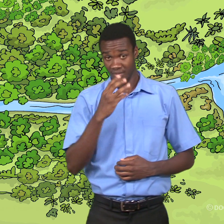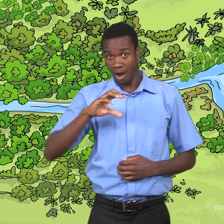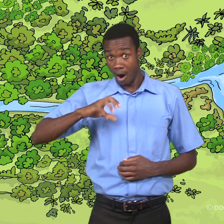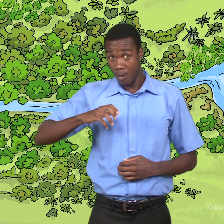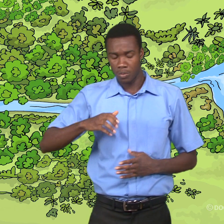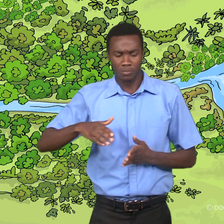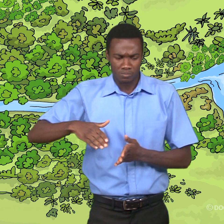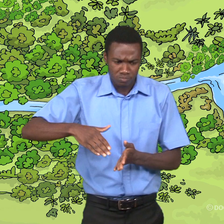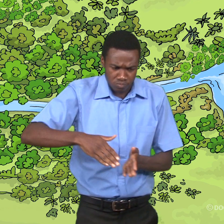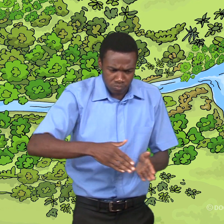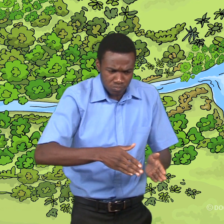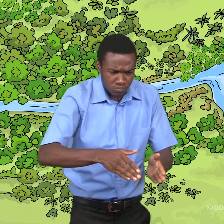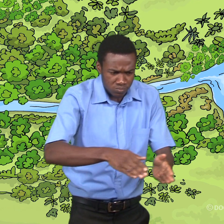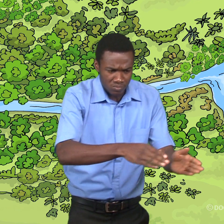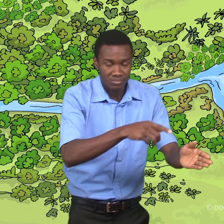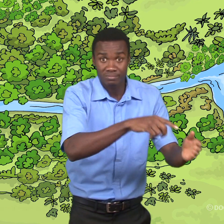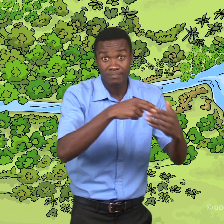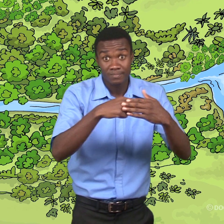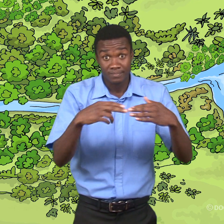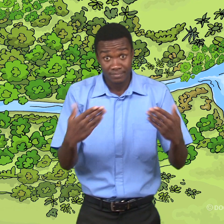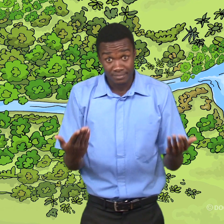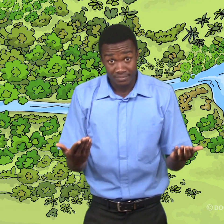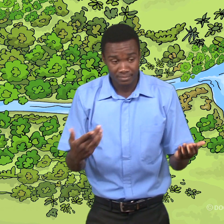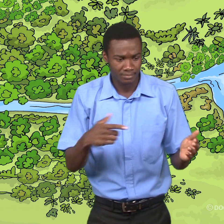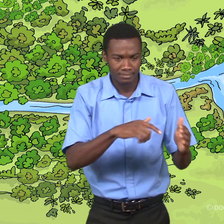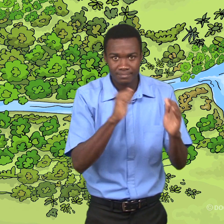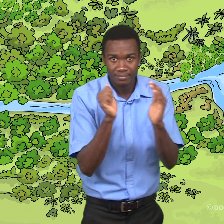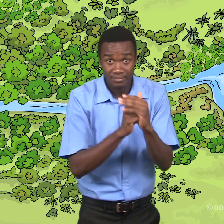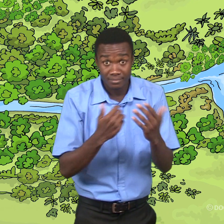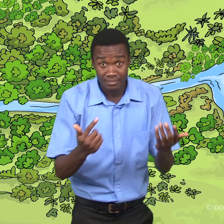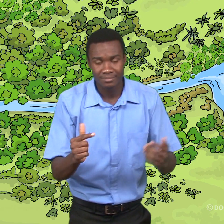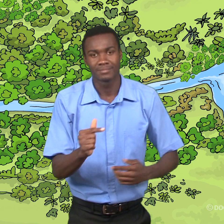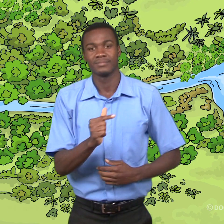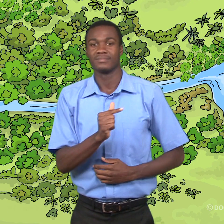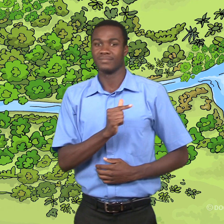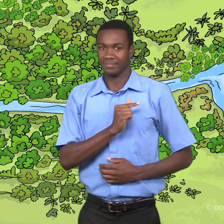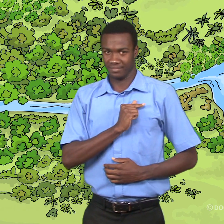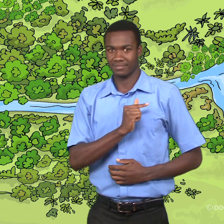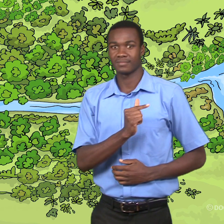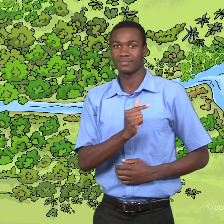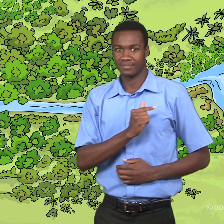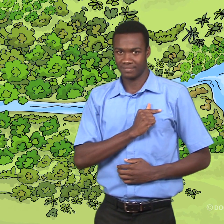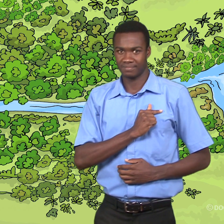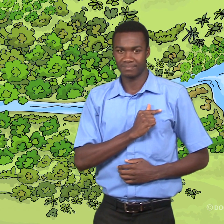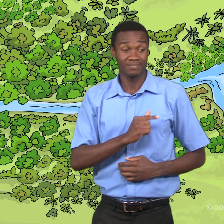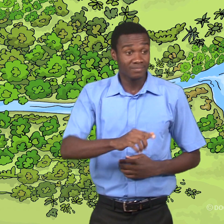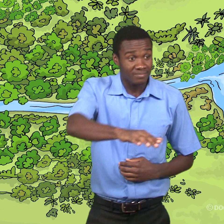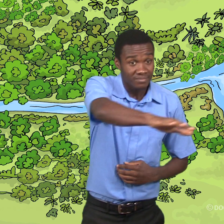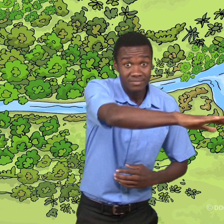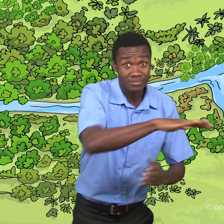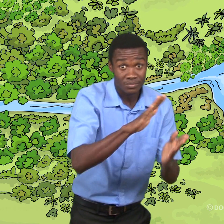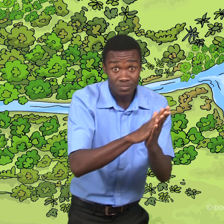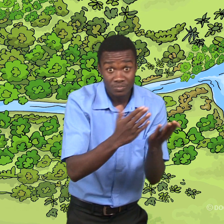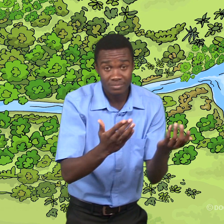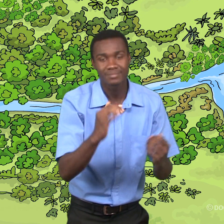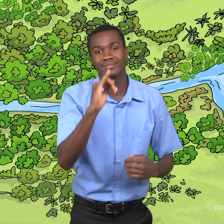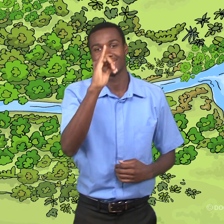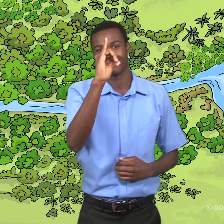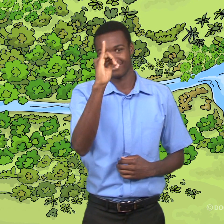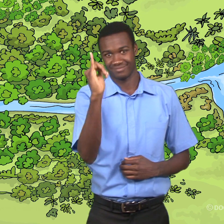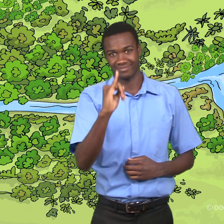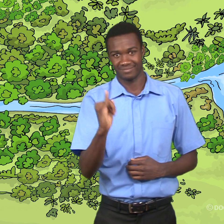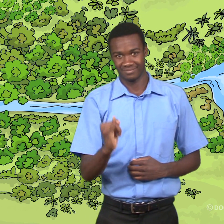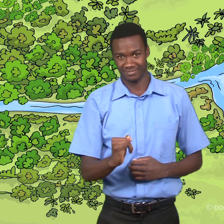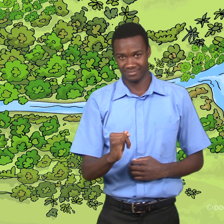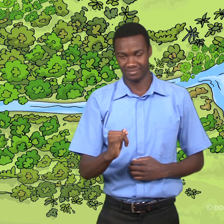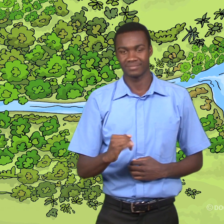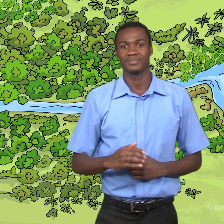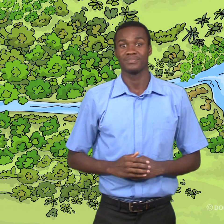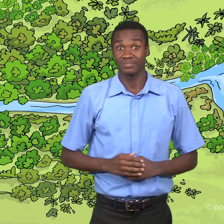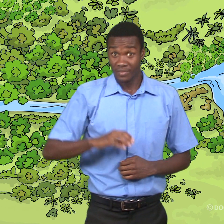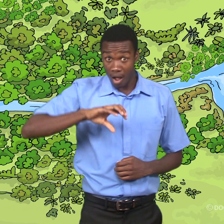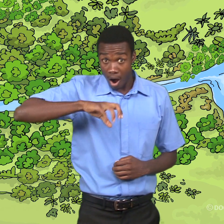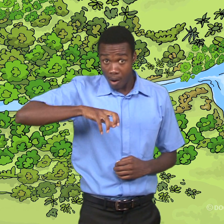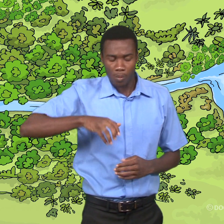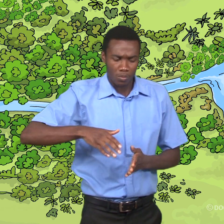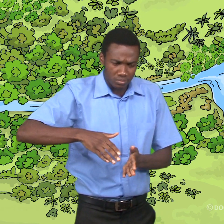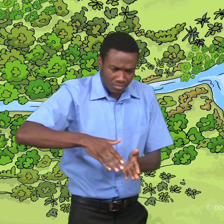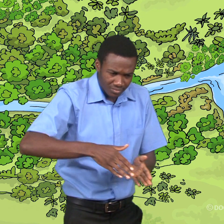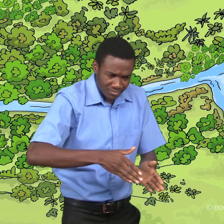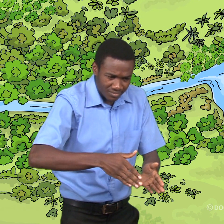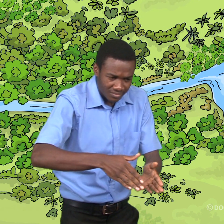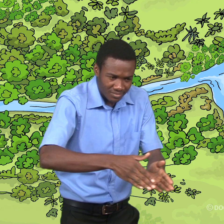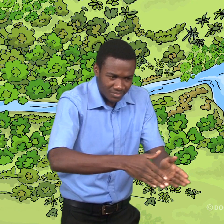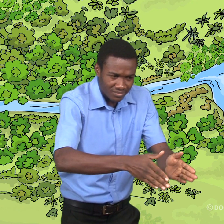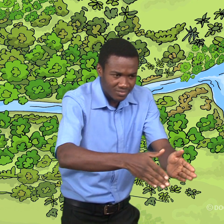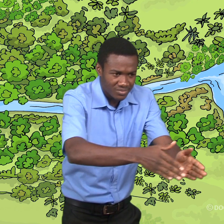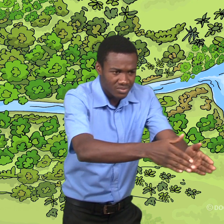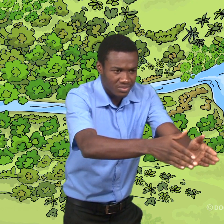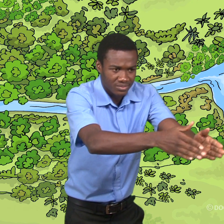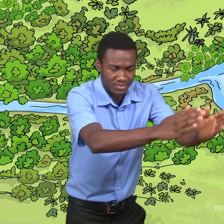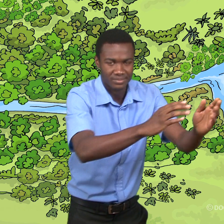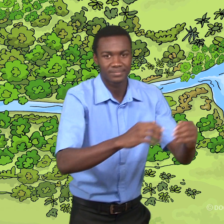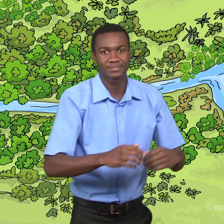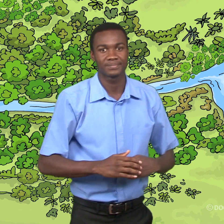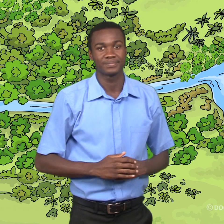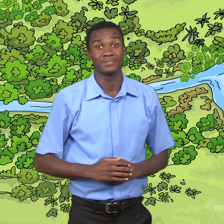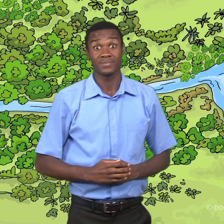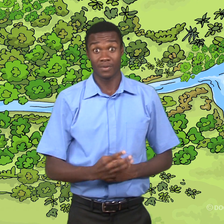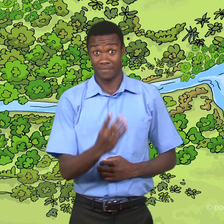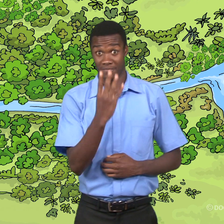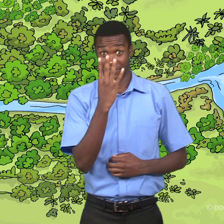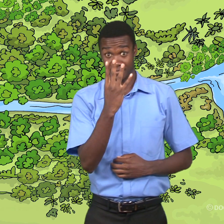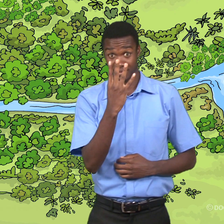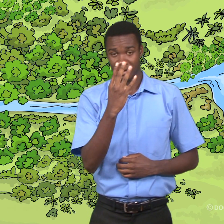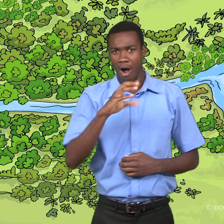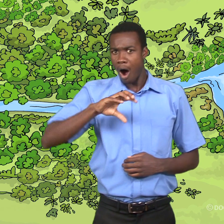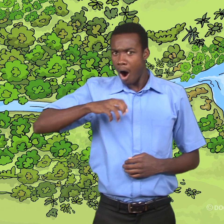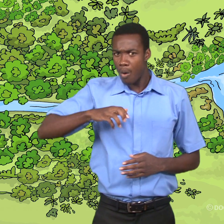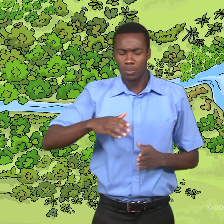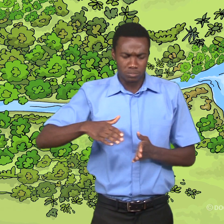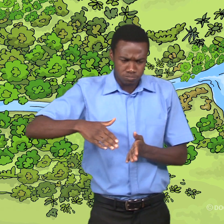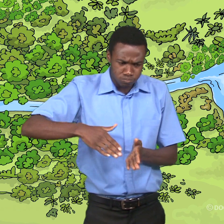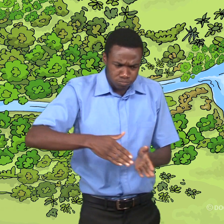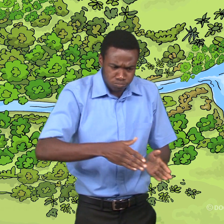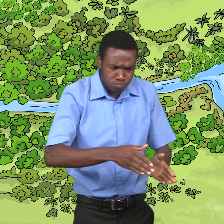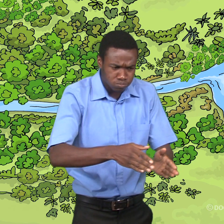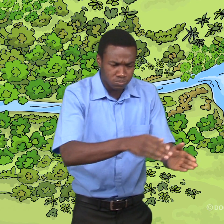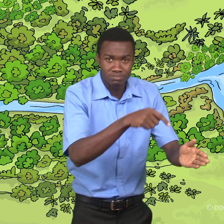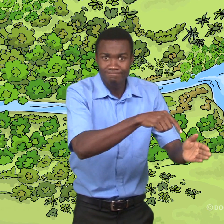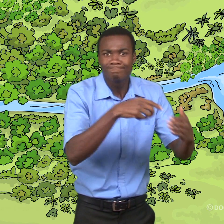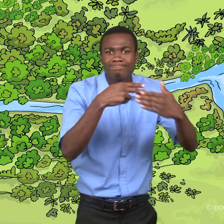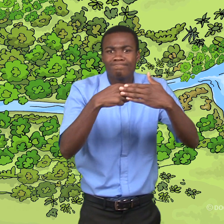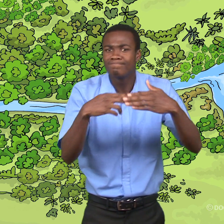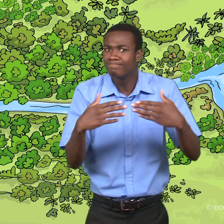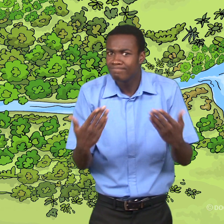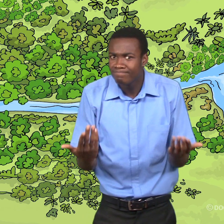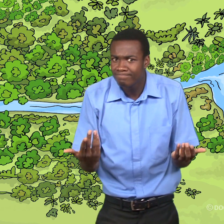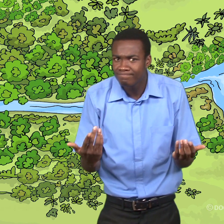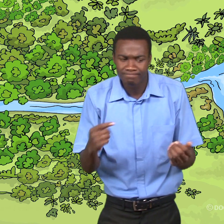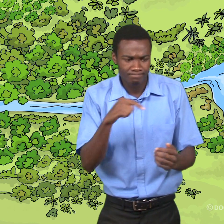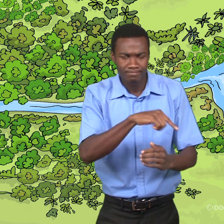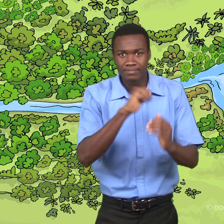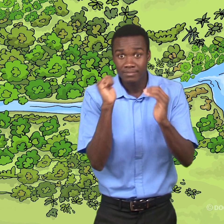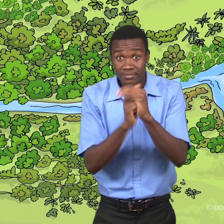The name of the third river is Hiddekel; it runs along the east side of Assyria.